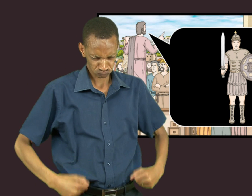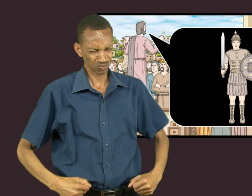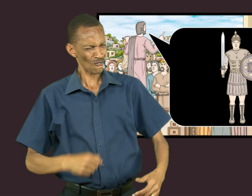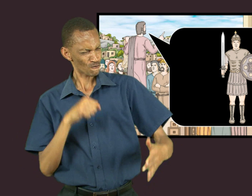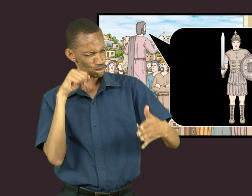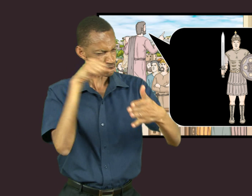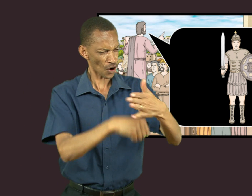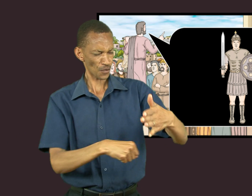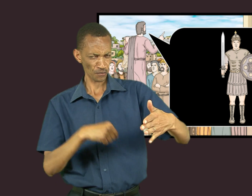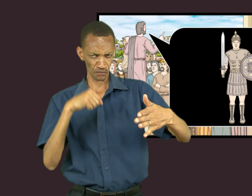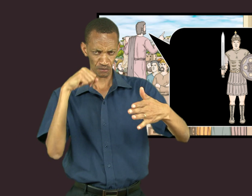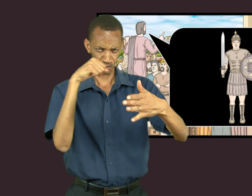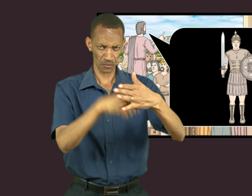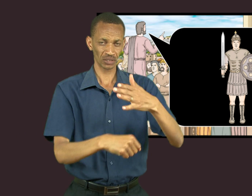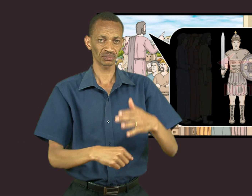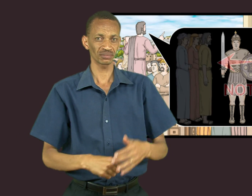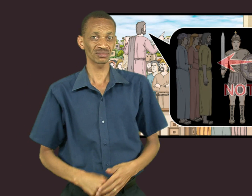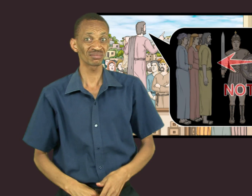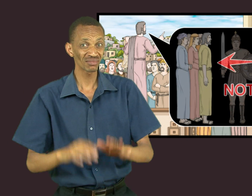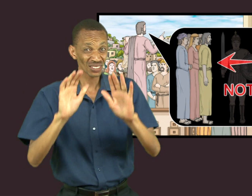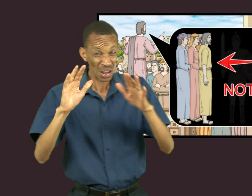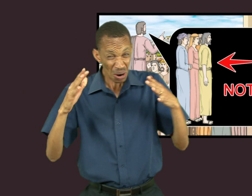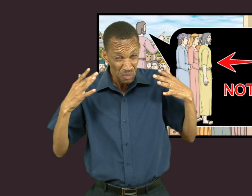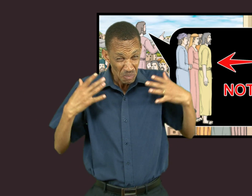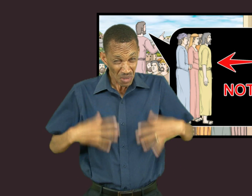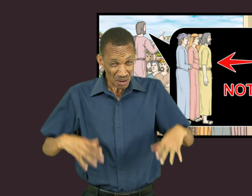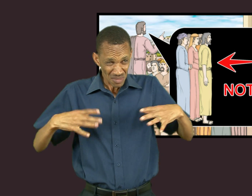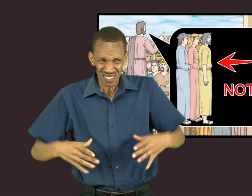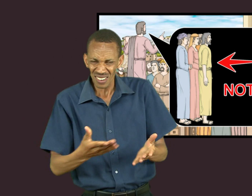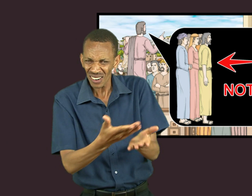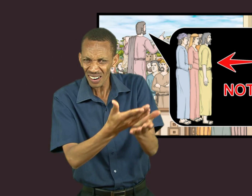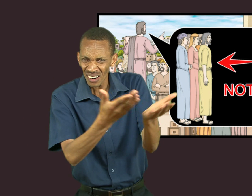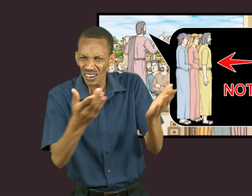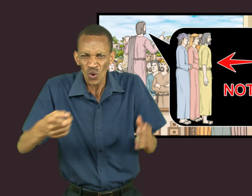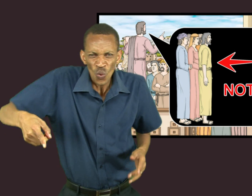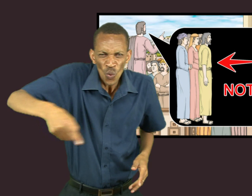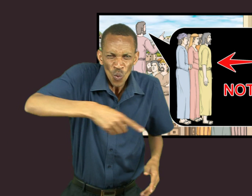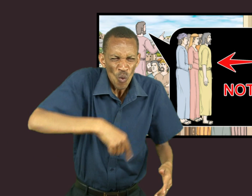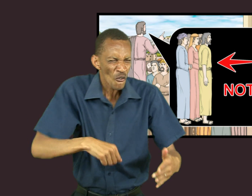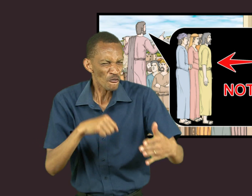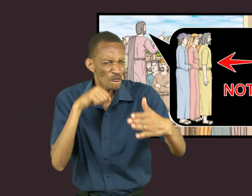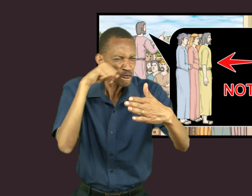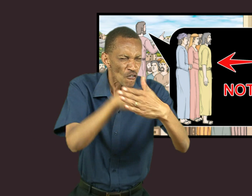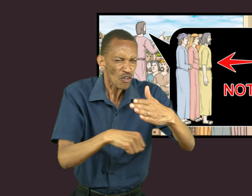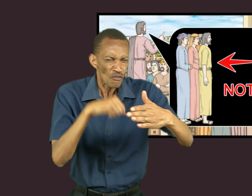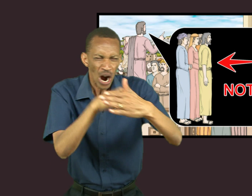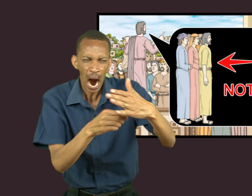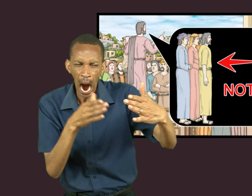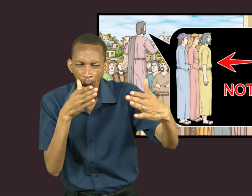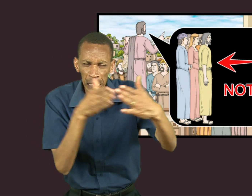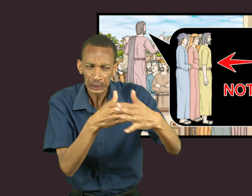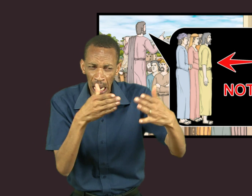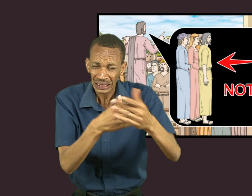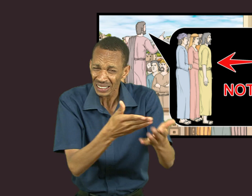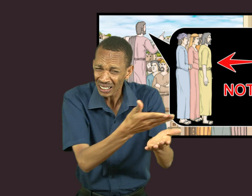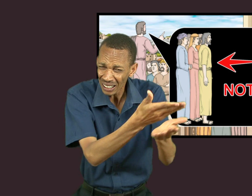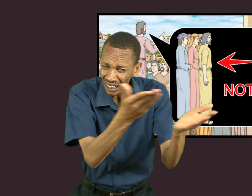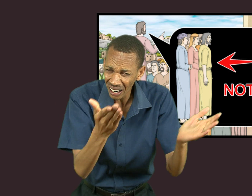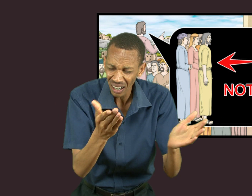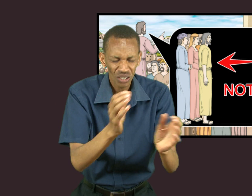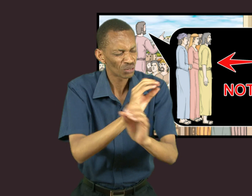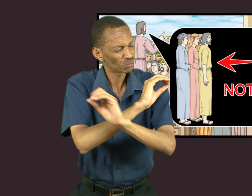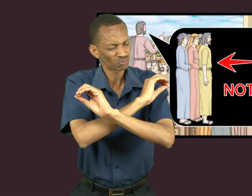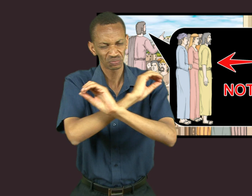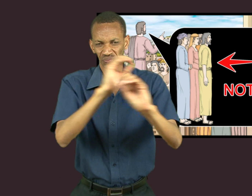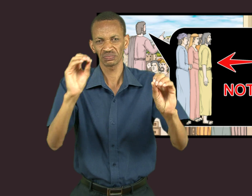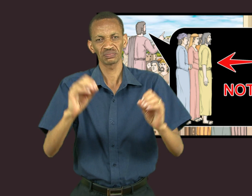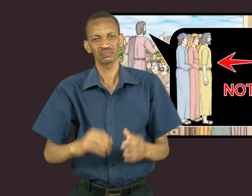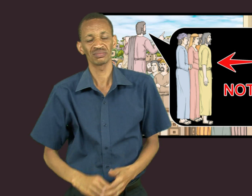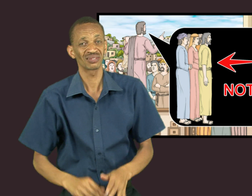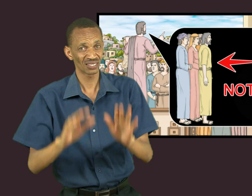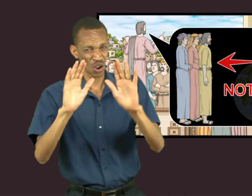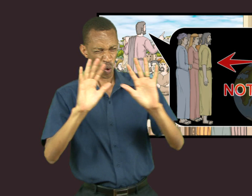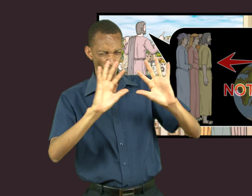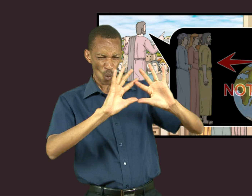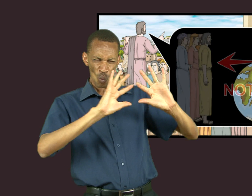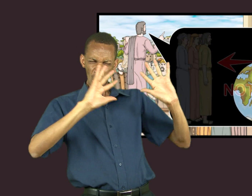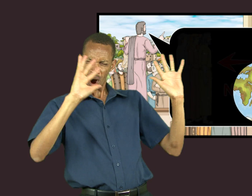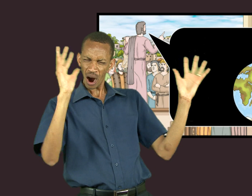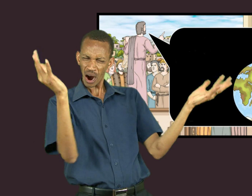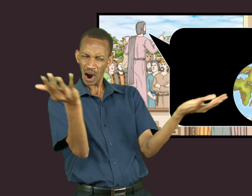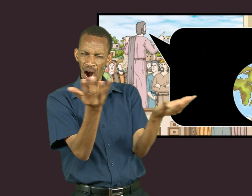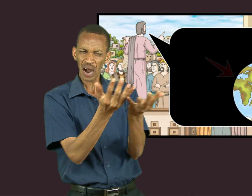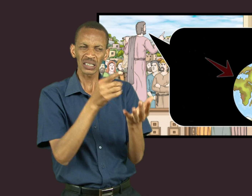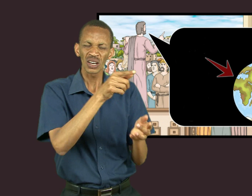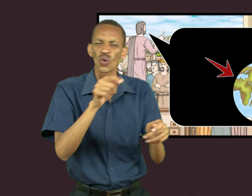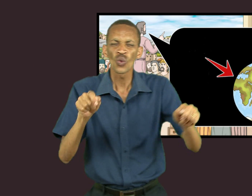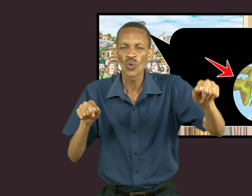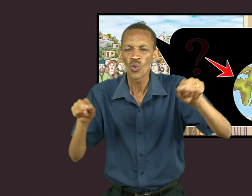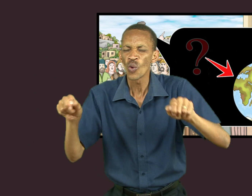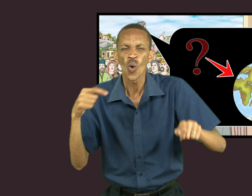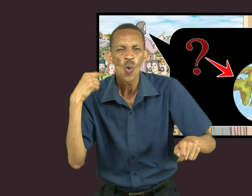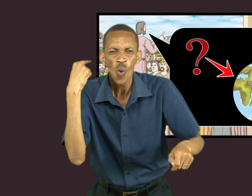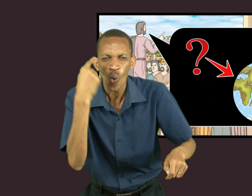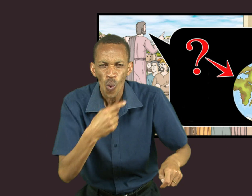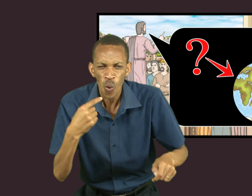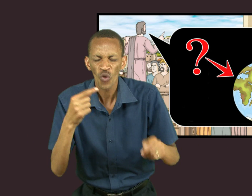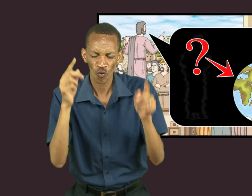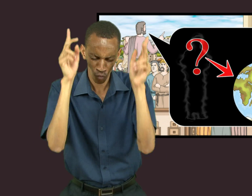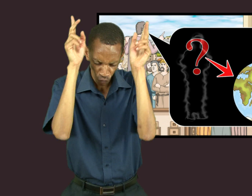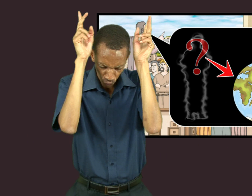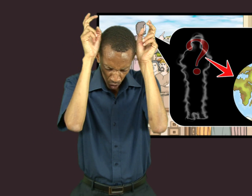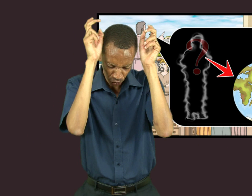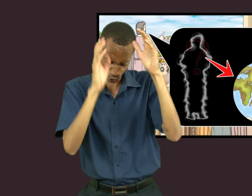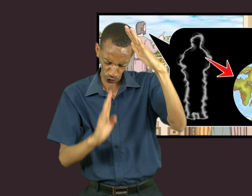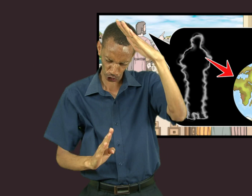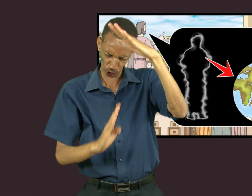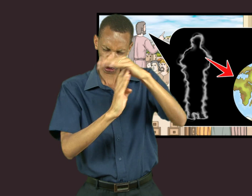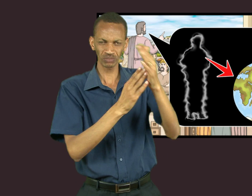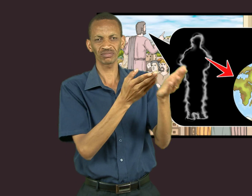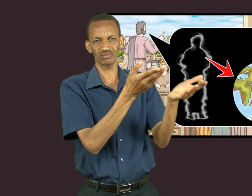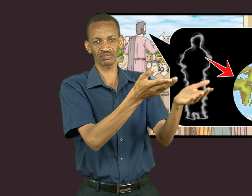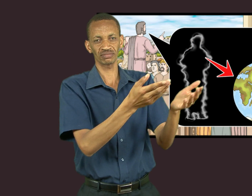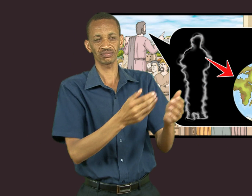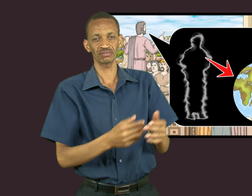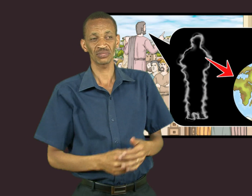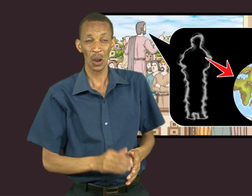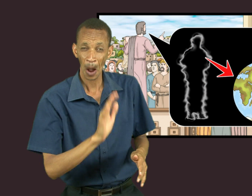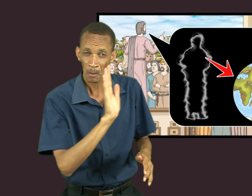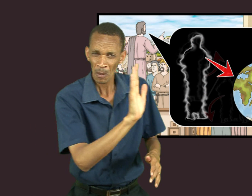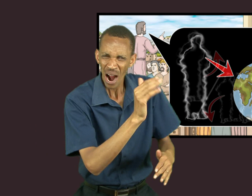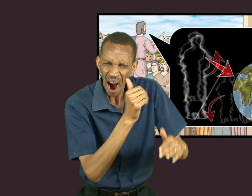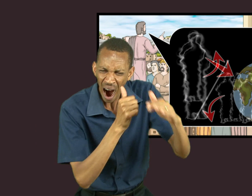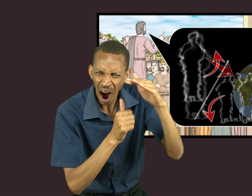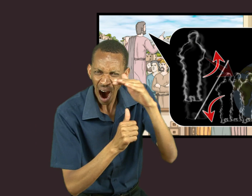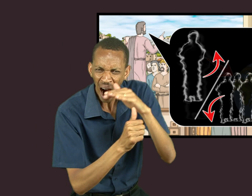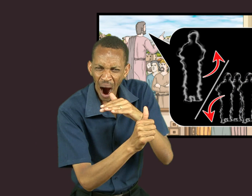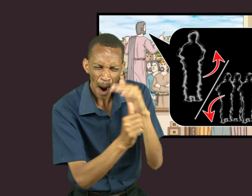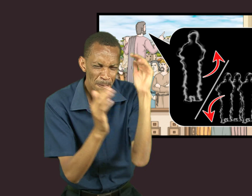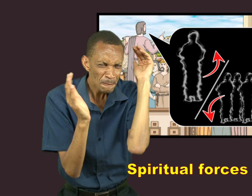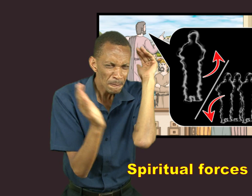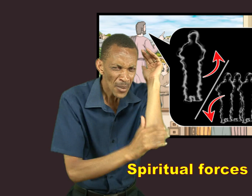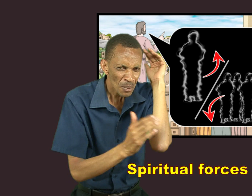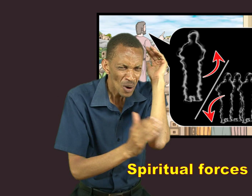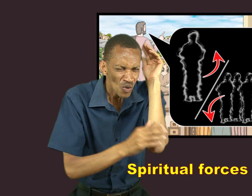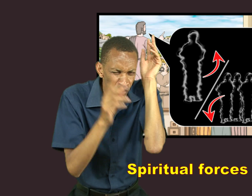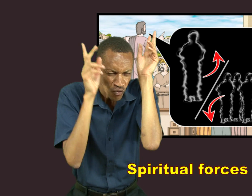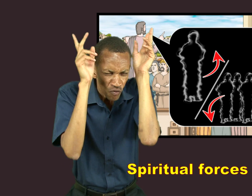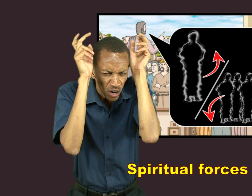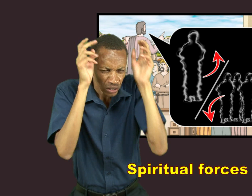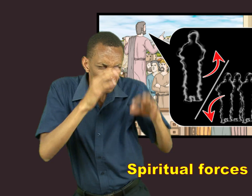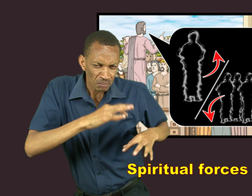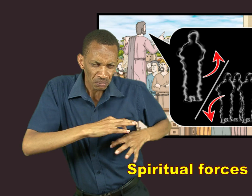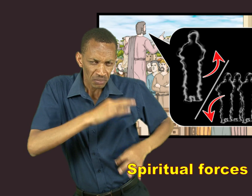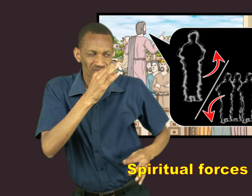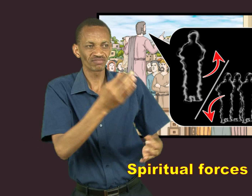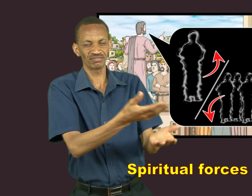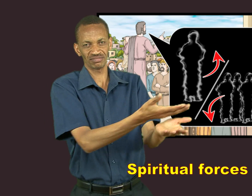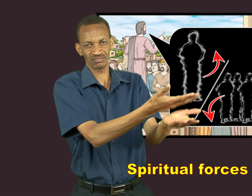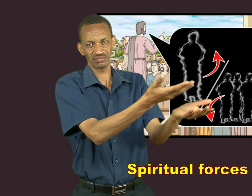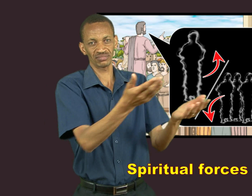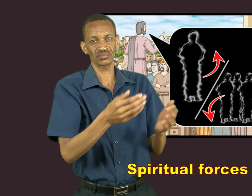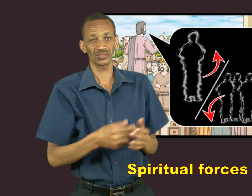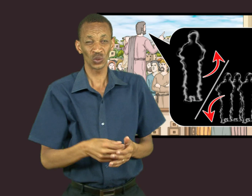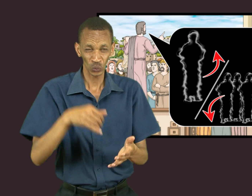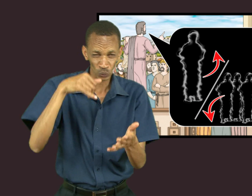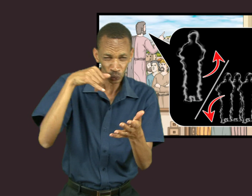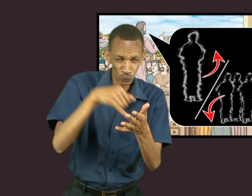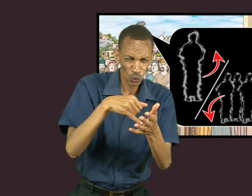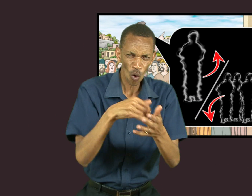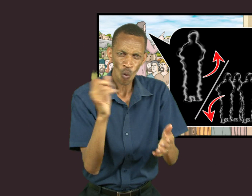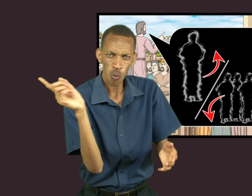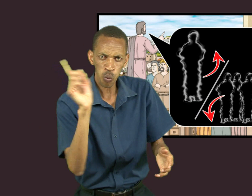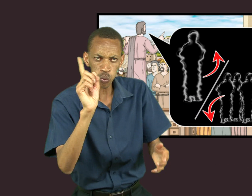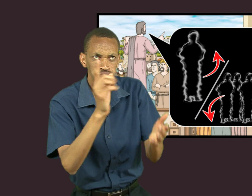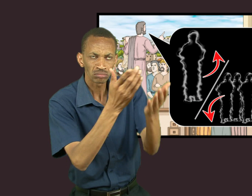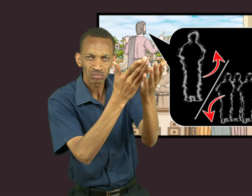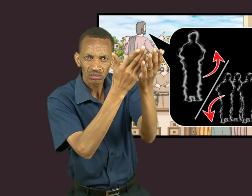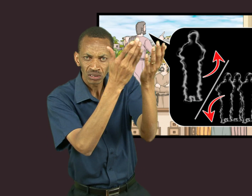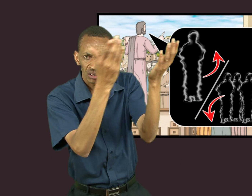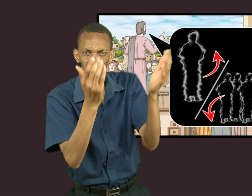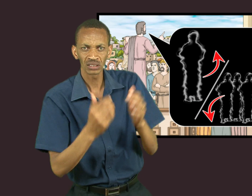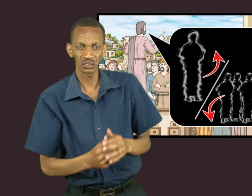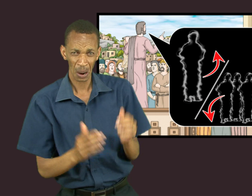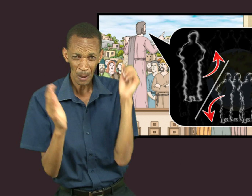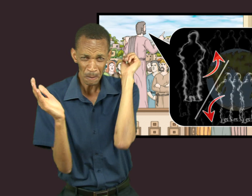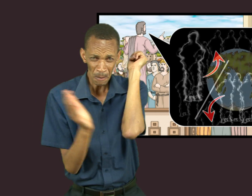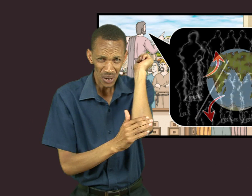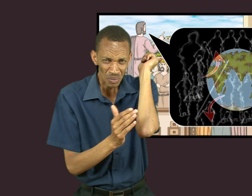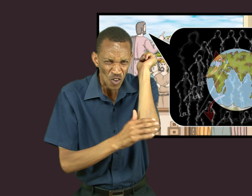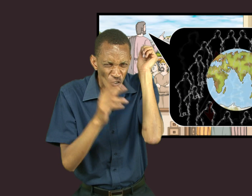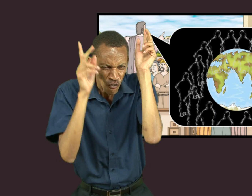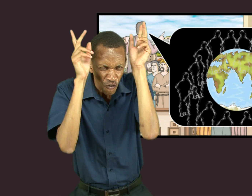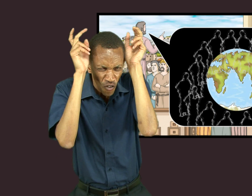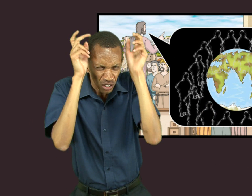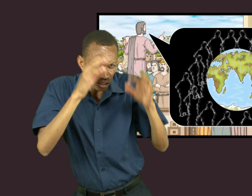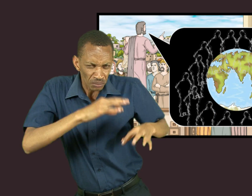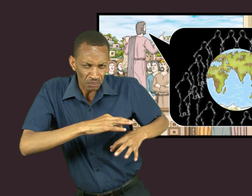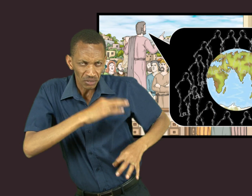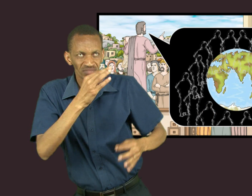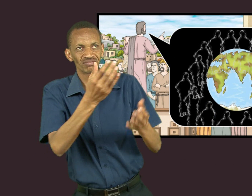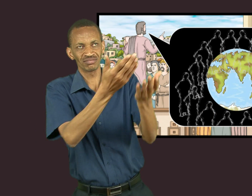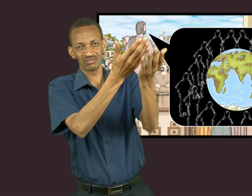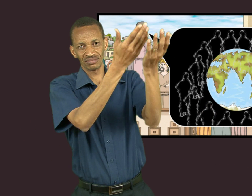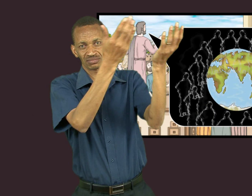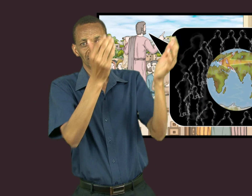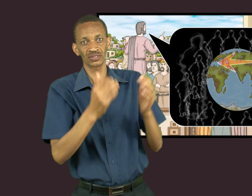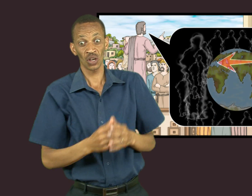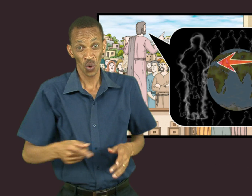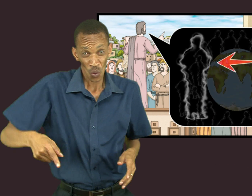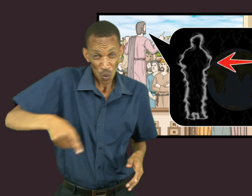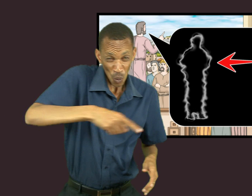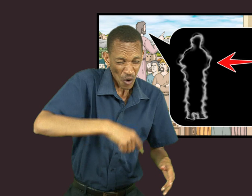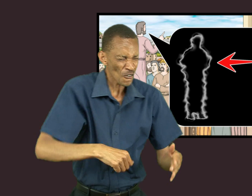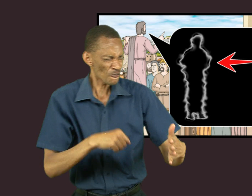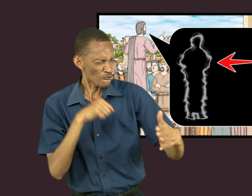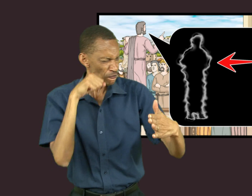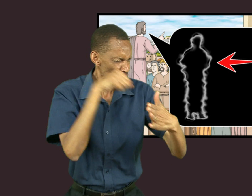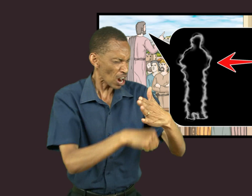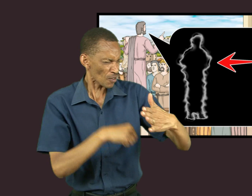For our struggle is not against flesh and blood, but against the rulers, against the authorities, against the powers of this world’s darkness, and against the spiritual forces of evil in the heavenly realms.